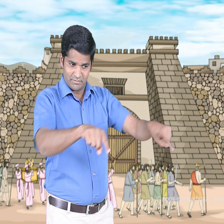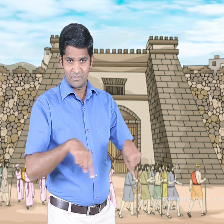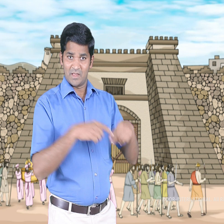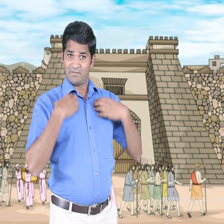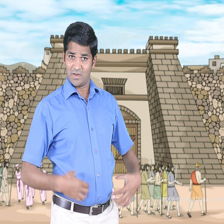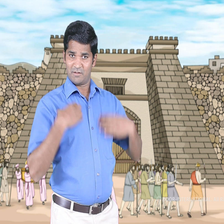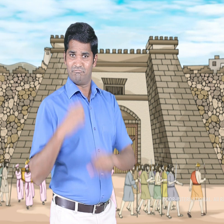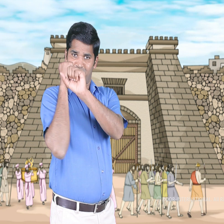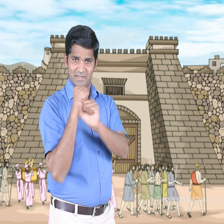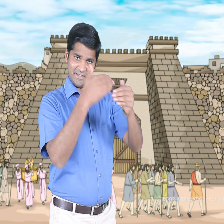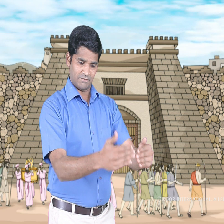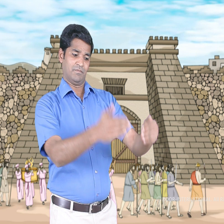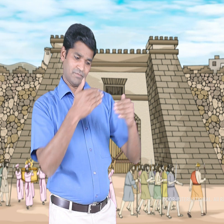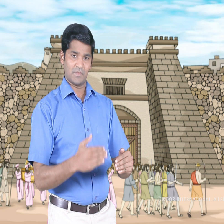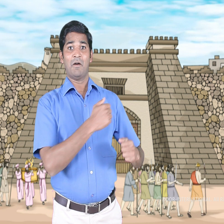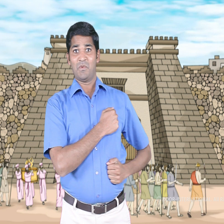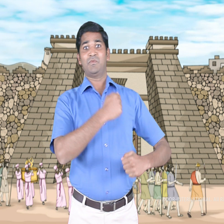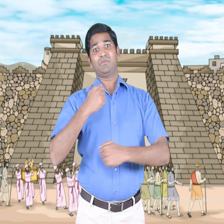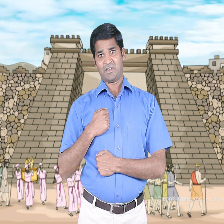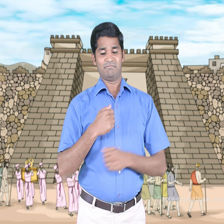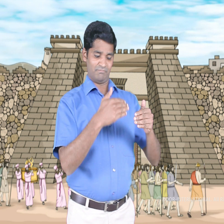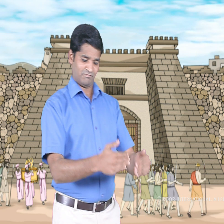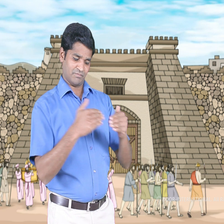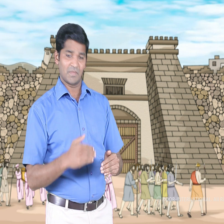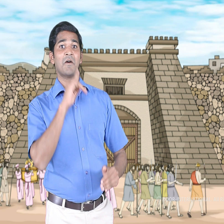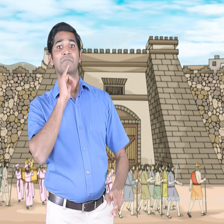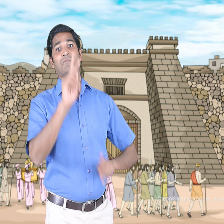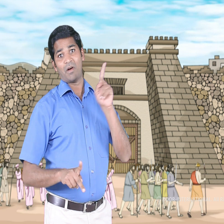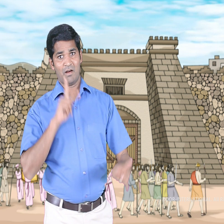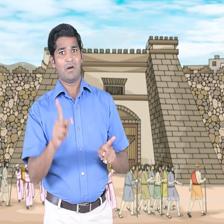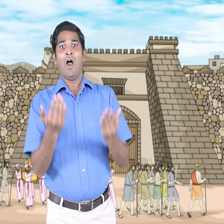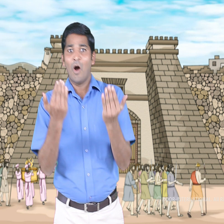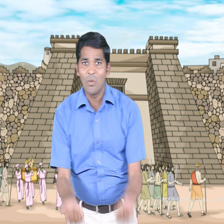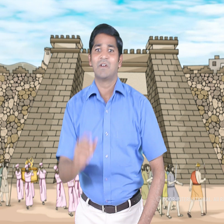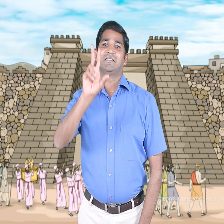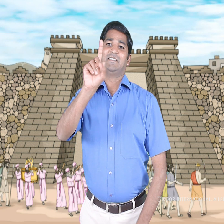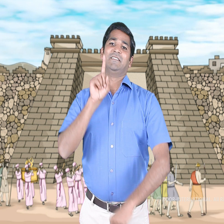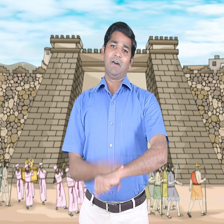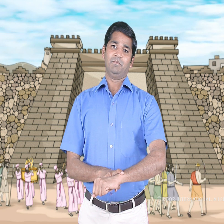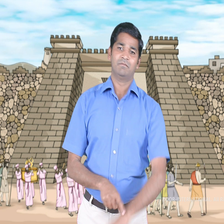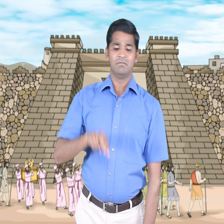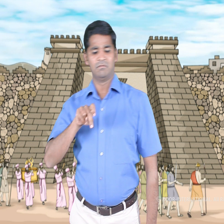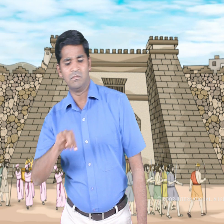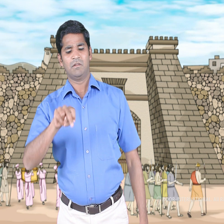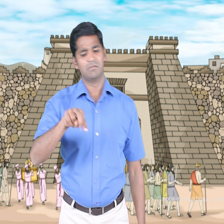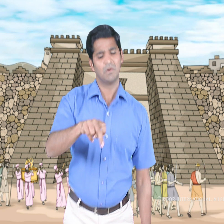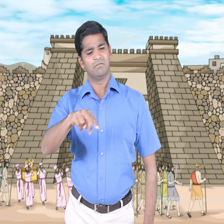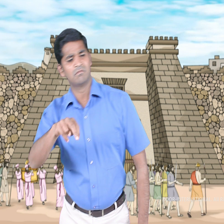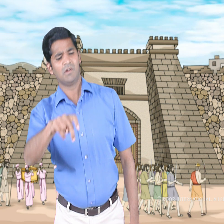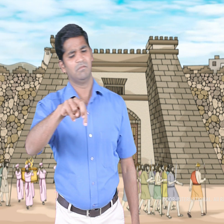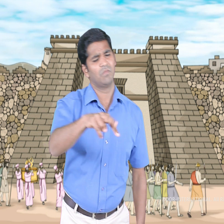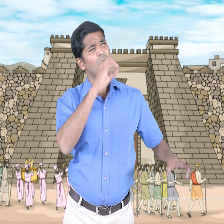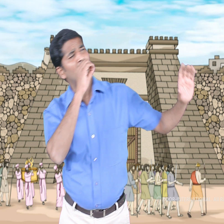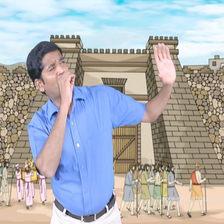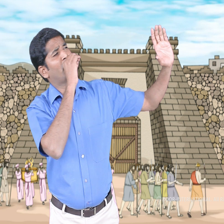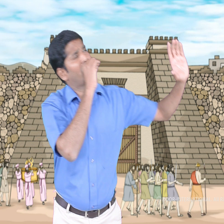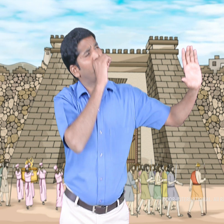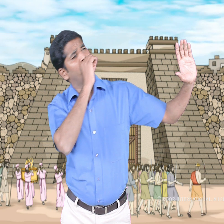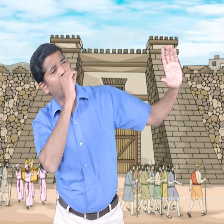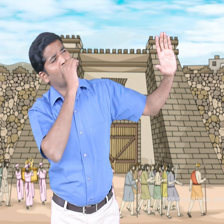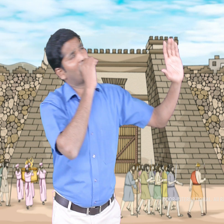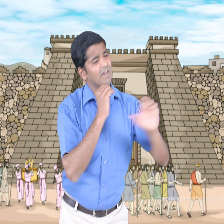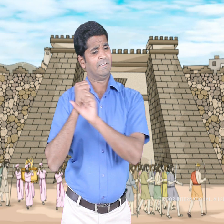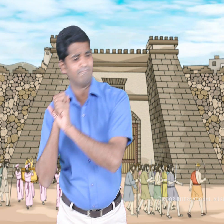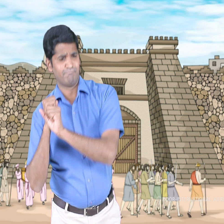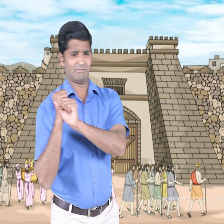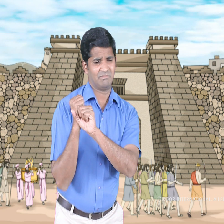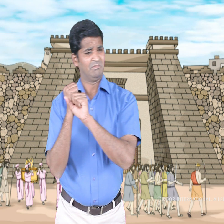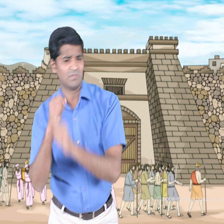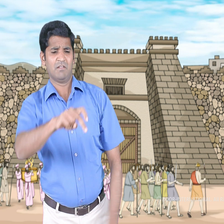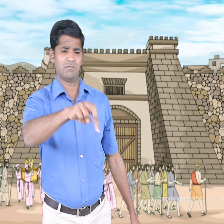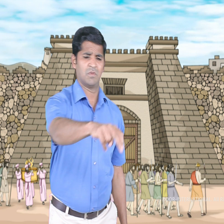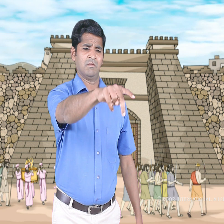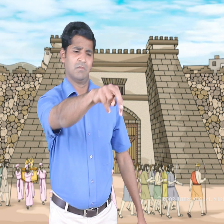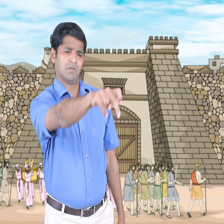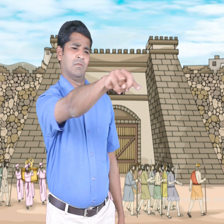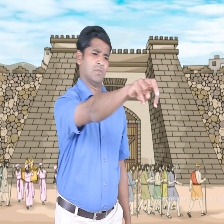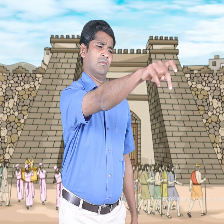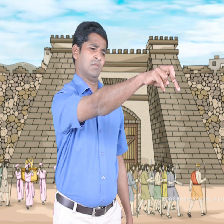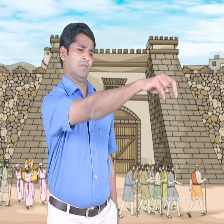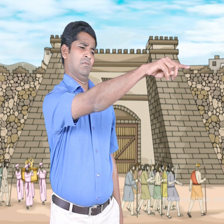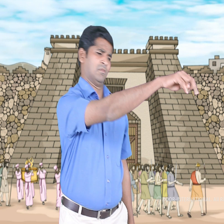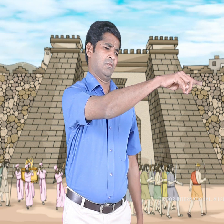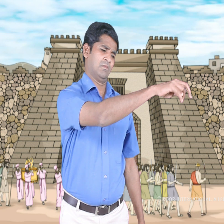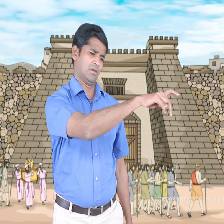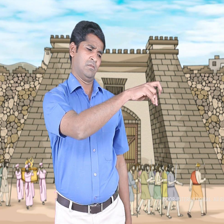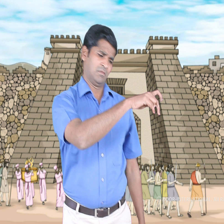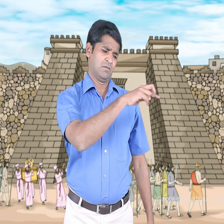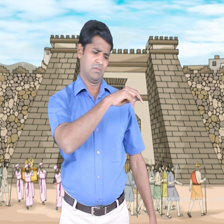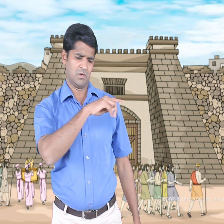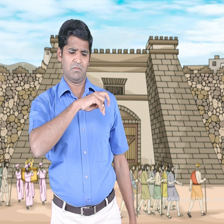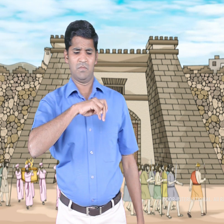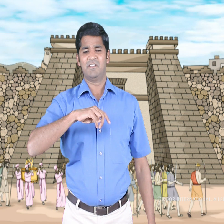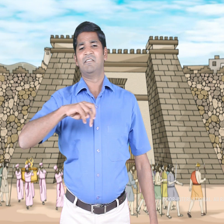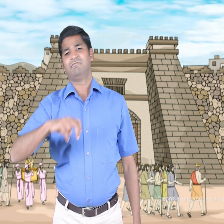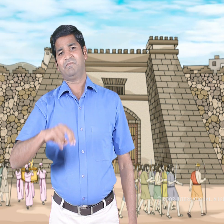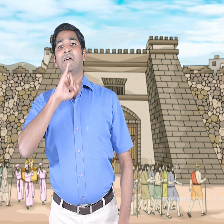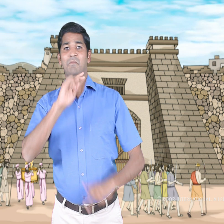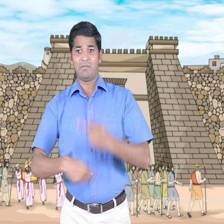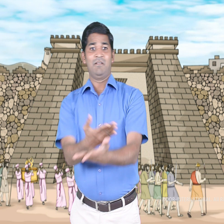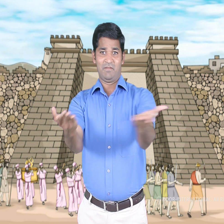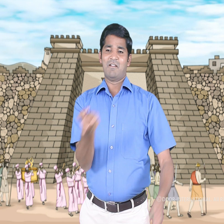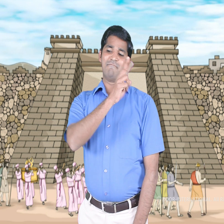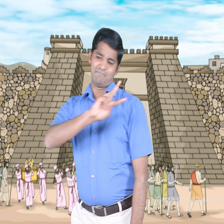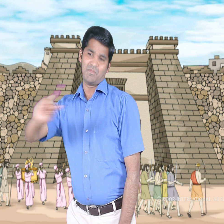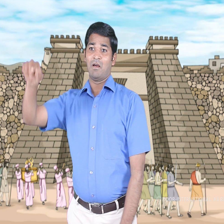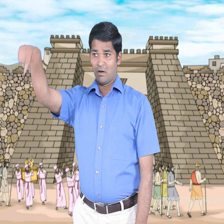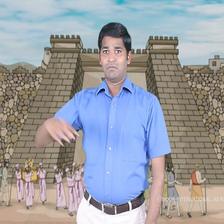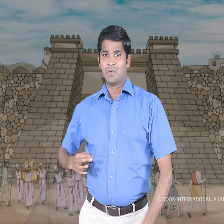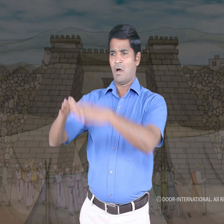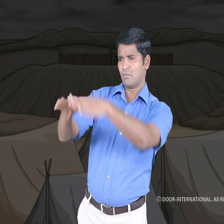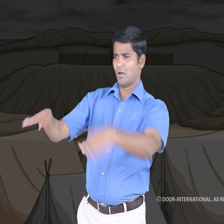The armed troops went in front of them and the rear guard followed the ark of the LORD, while the horns kept sounding.